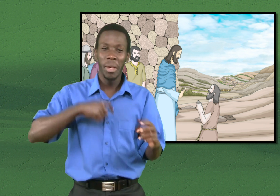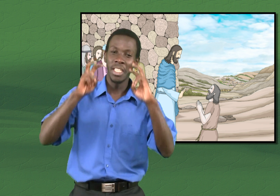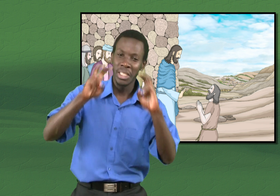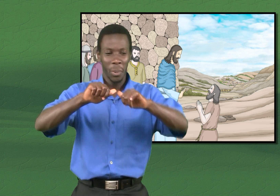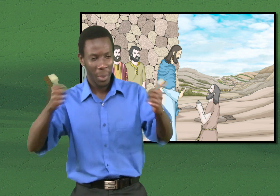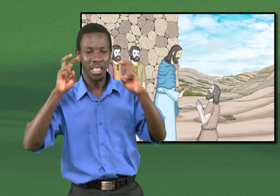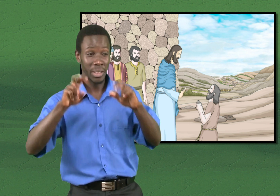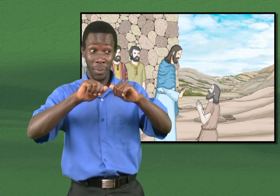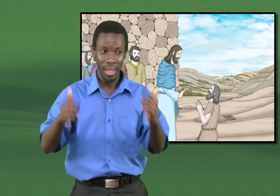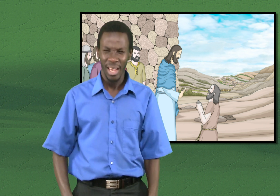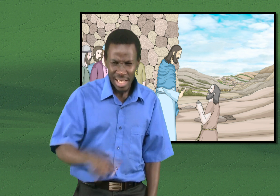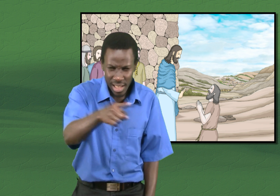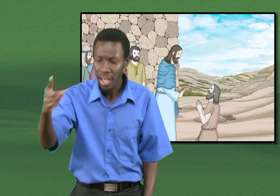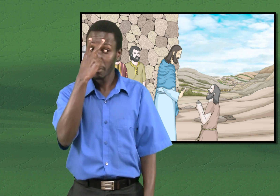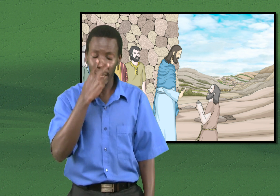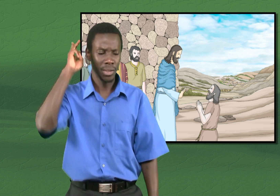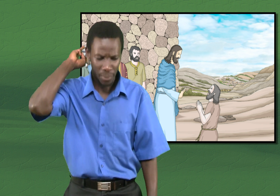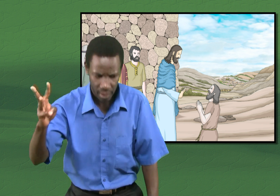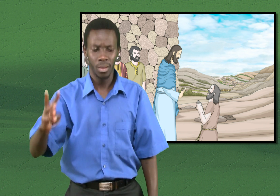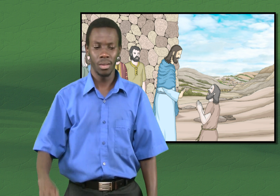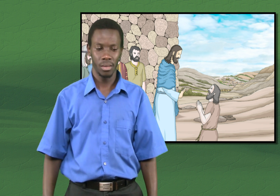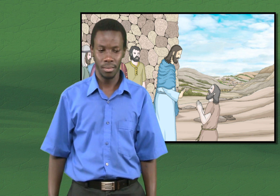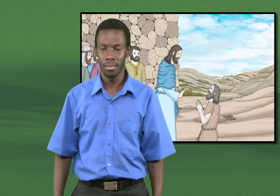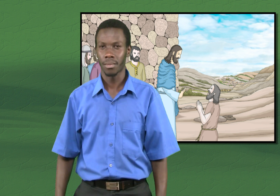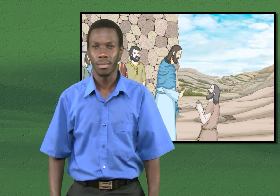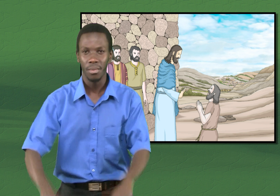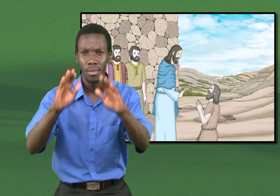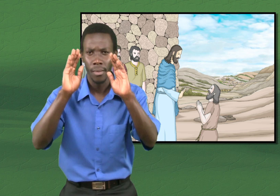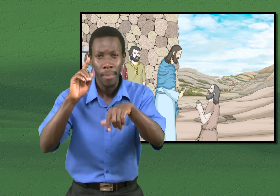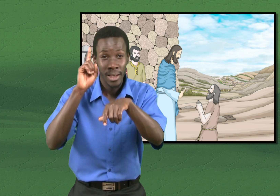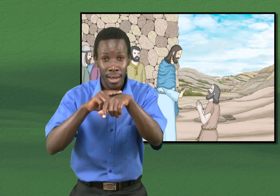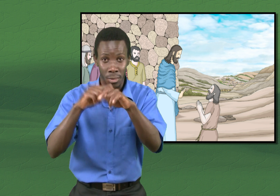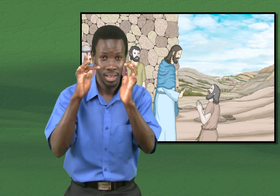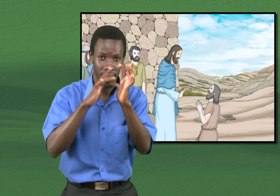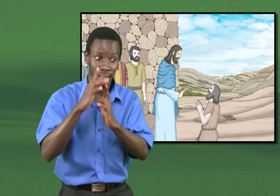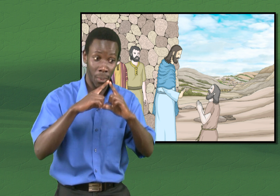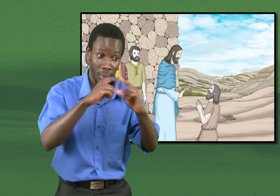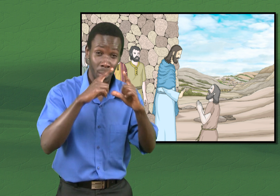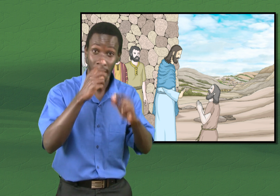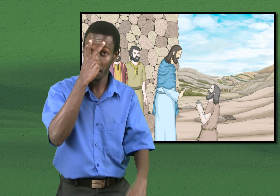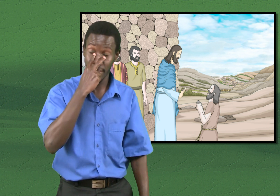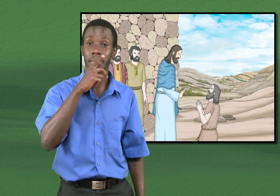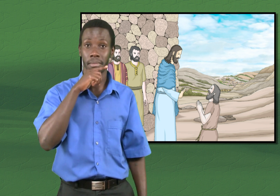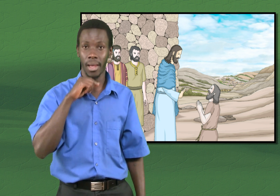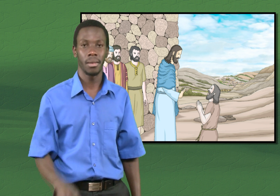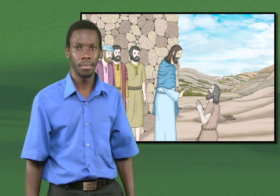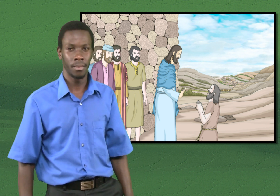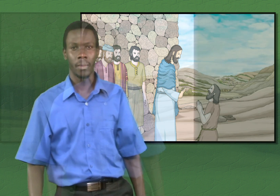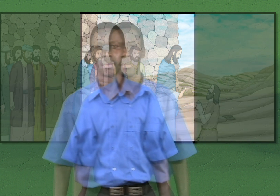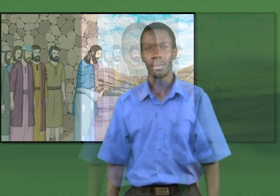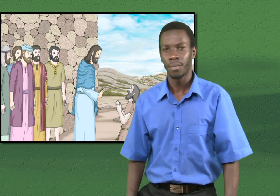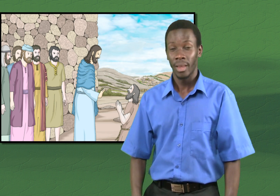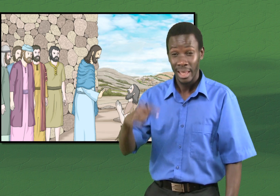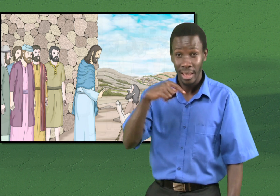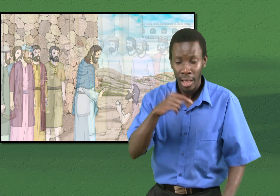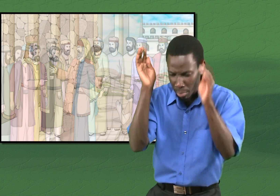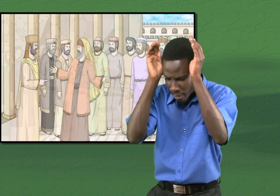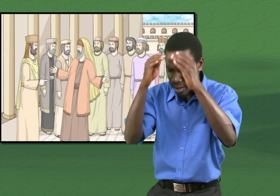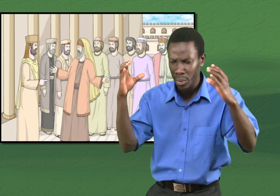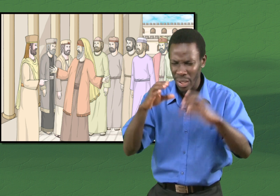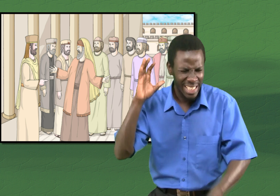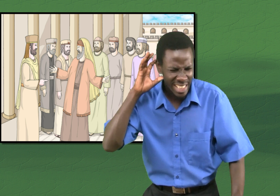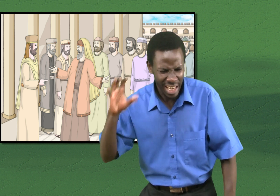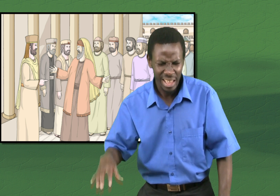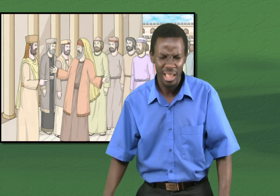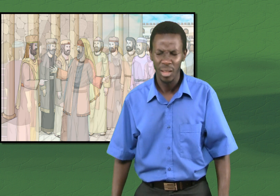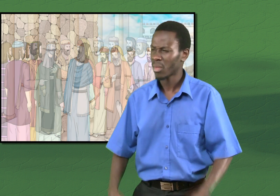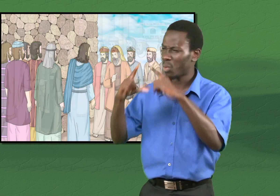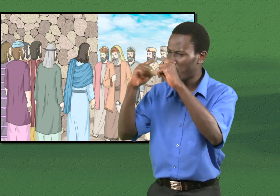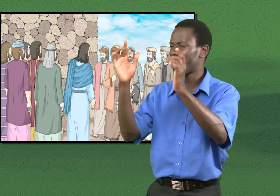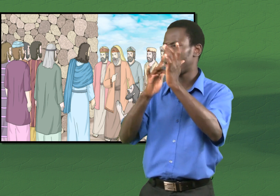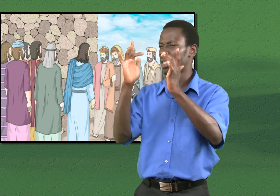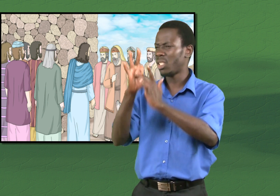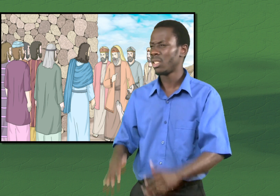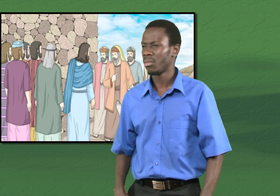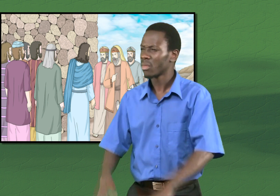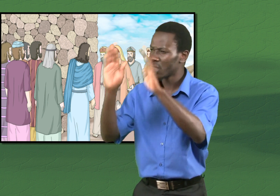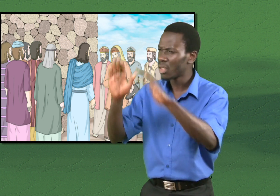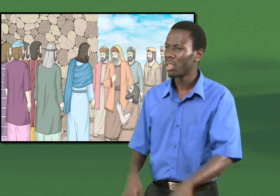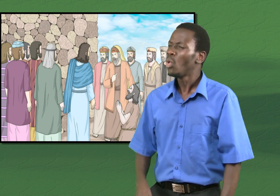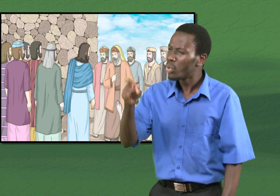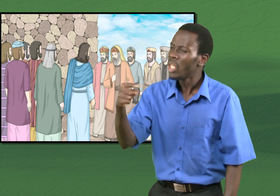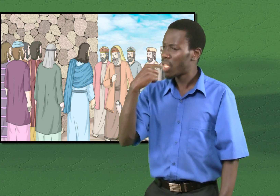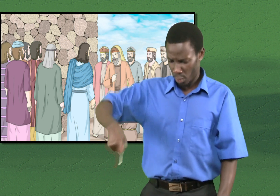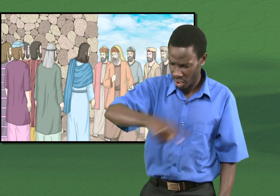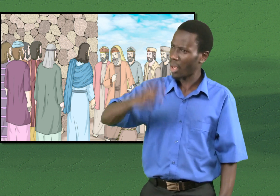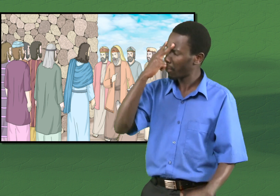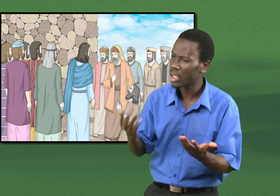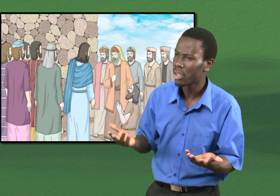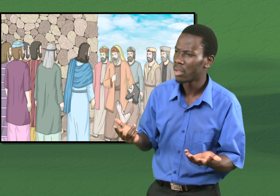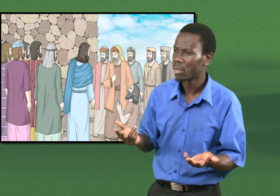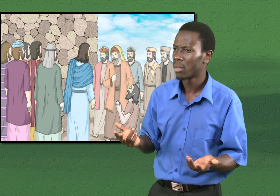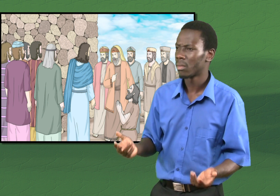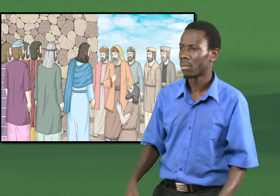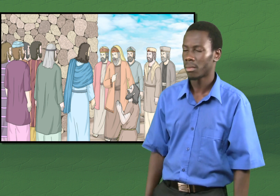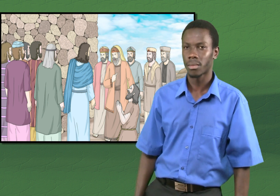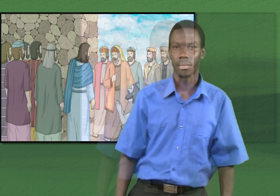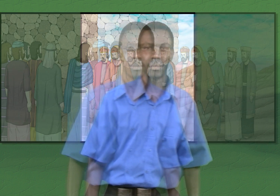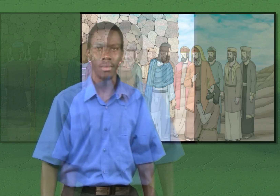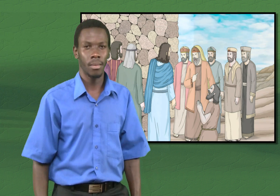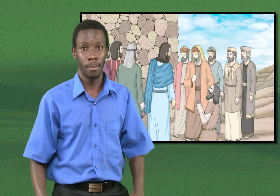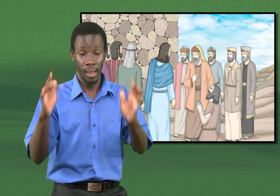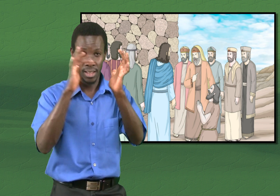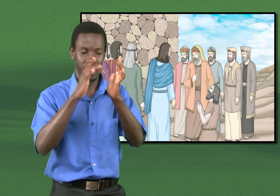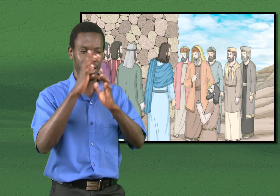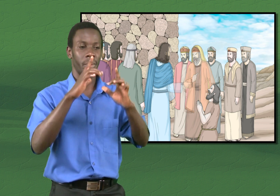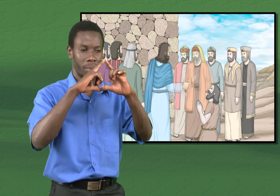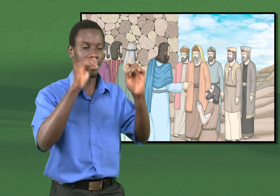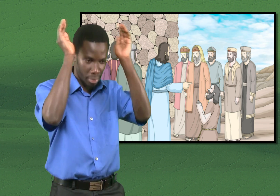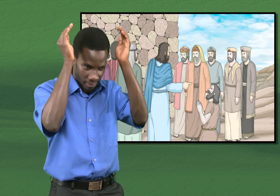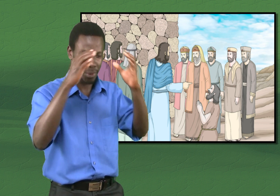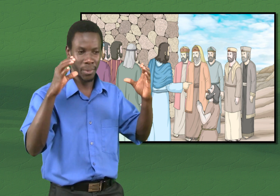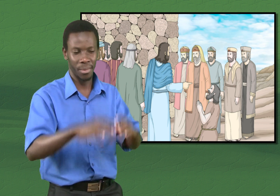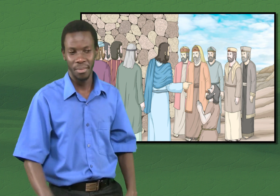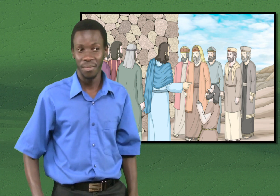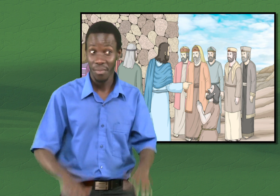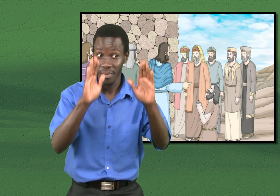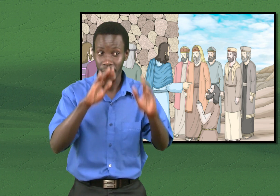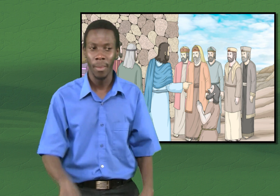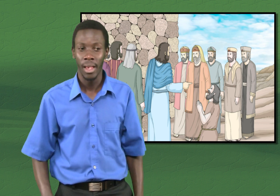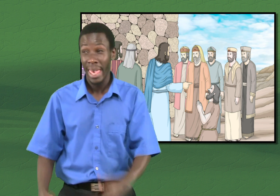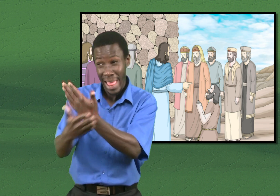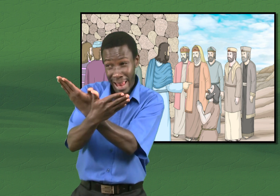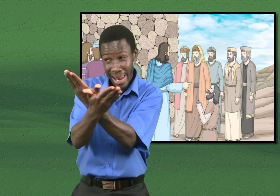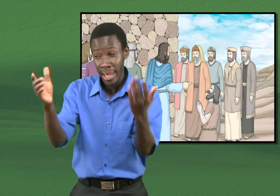Some of the Pharisees who were with Him heard this, and they asked Him, “Are we blind too?”